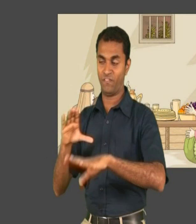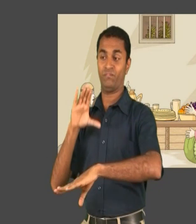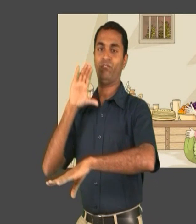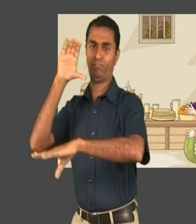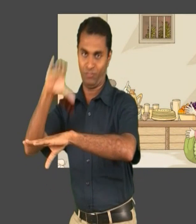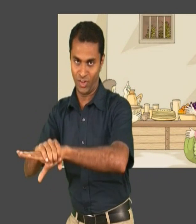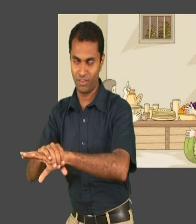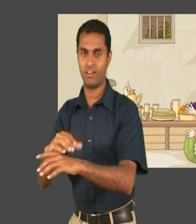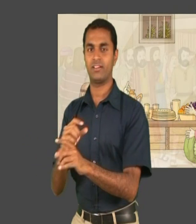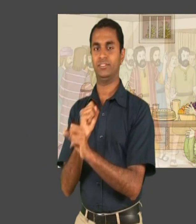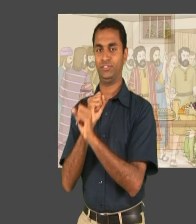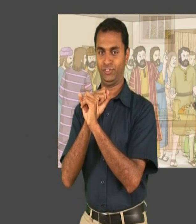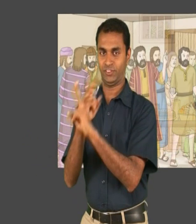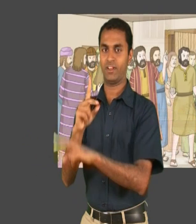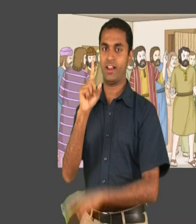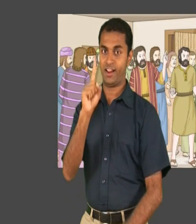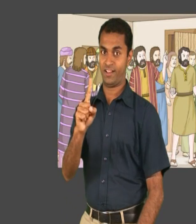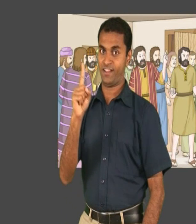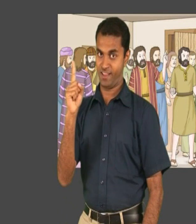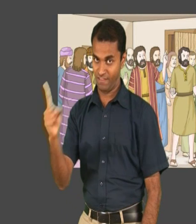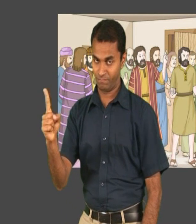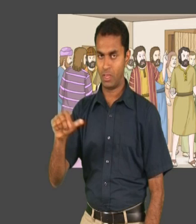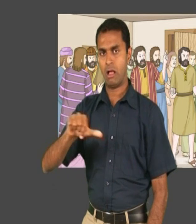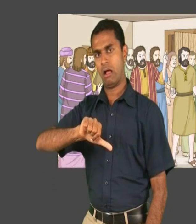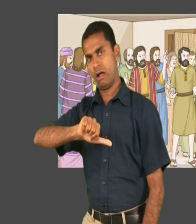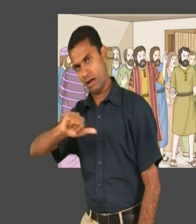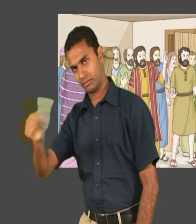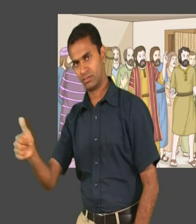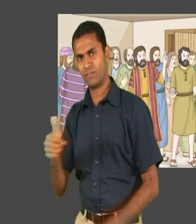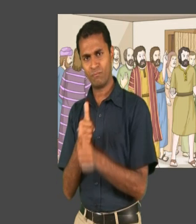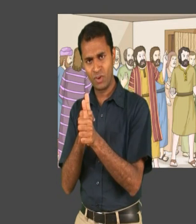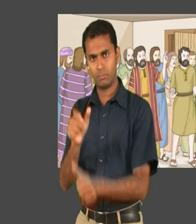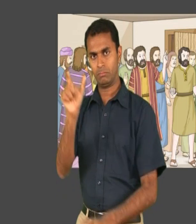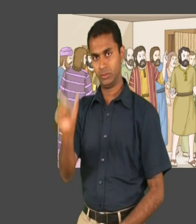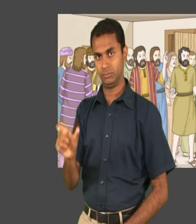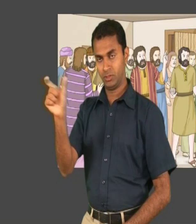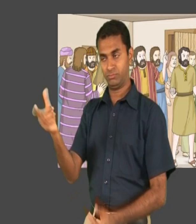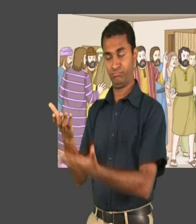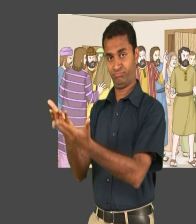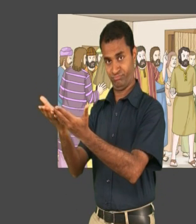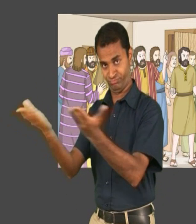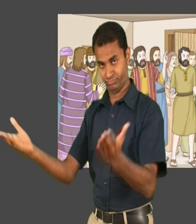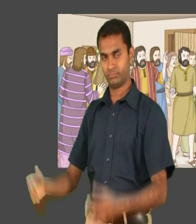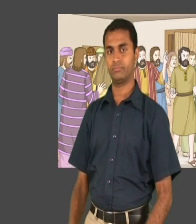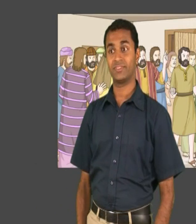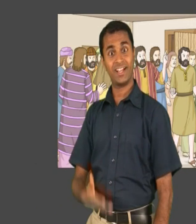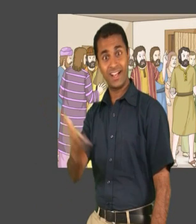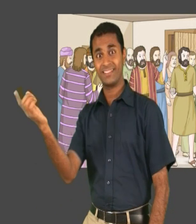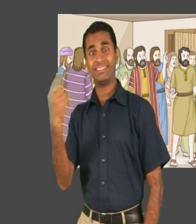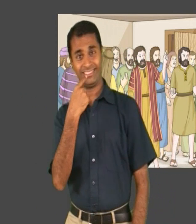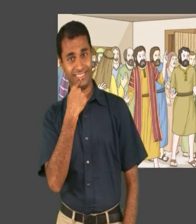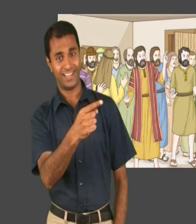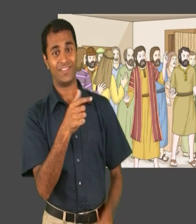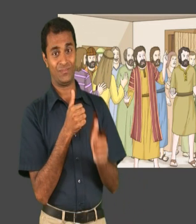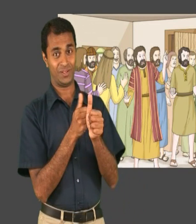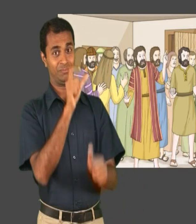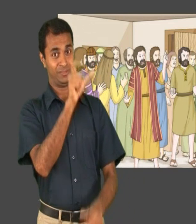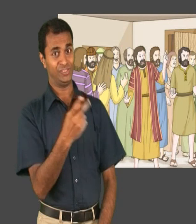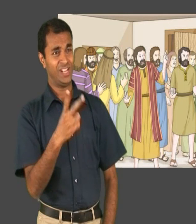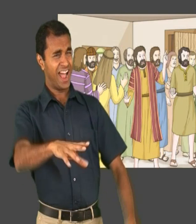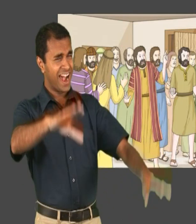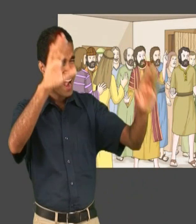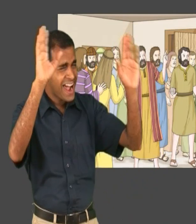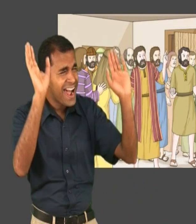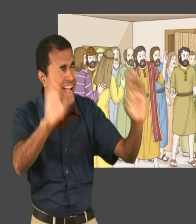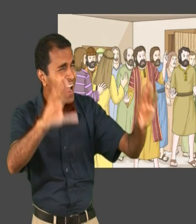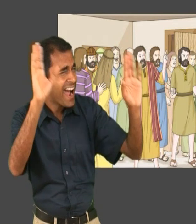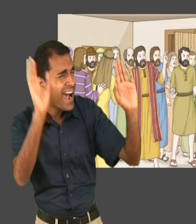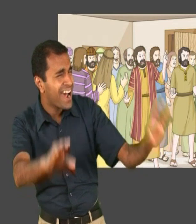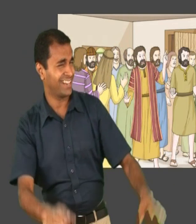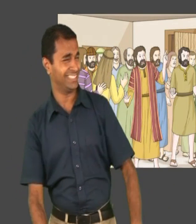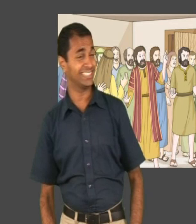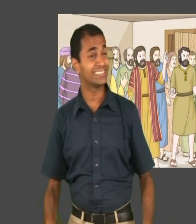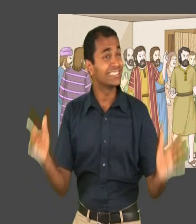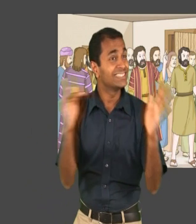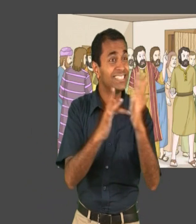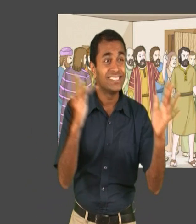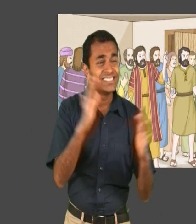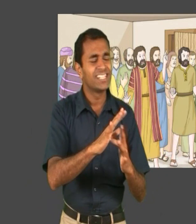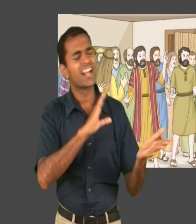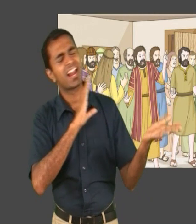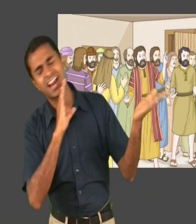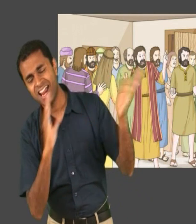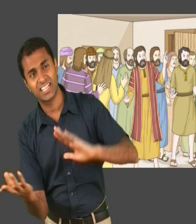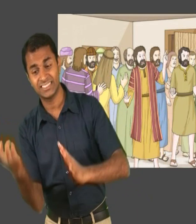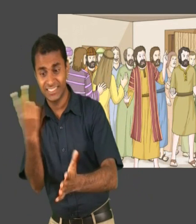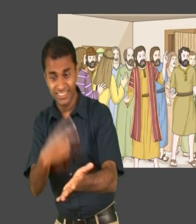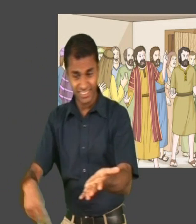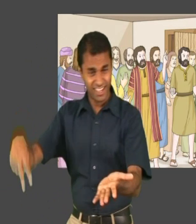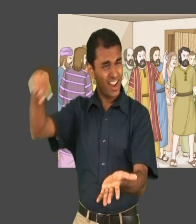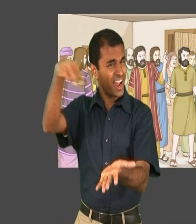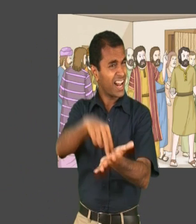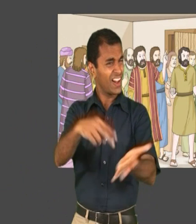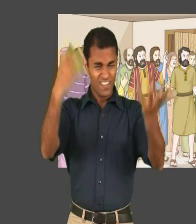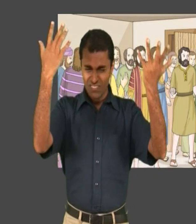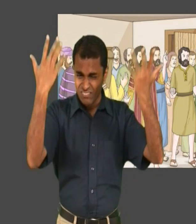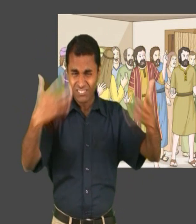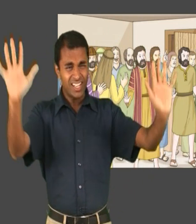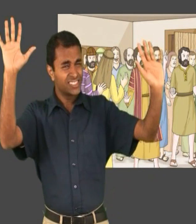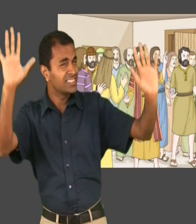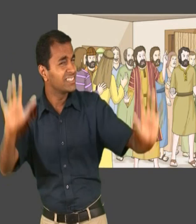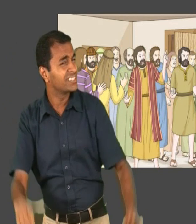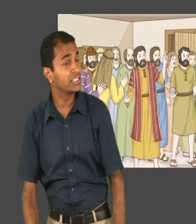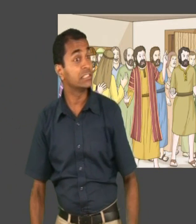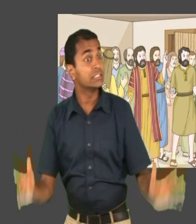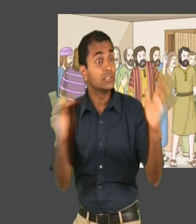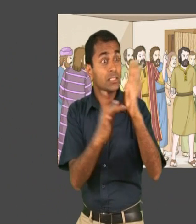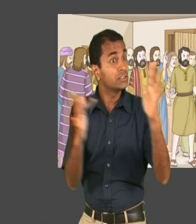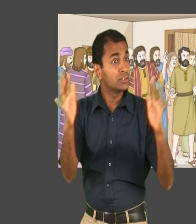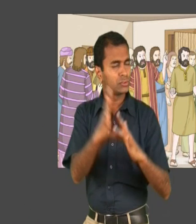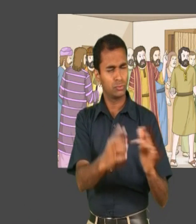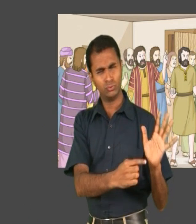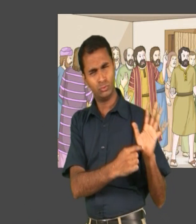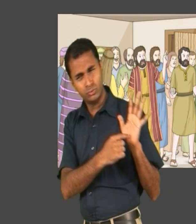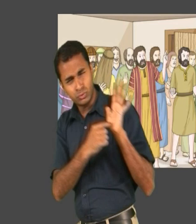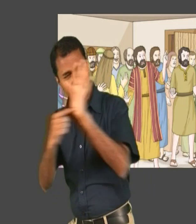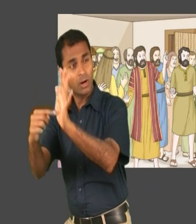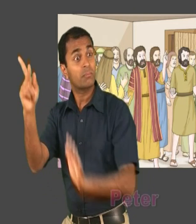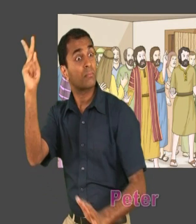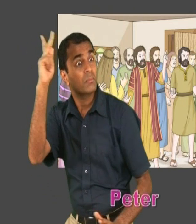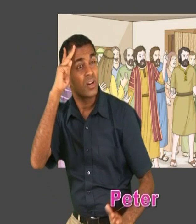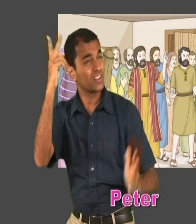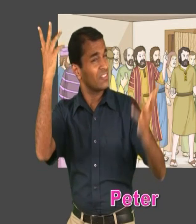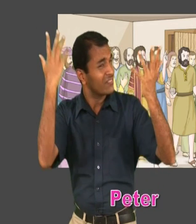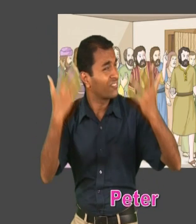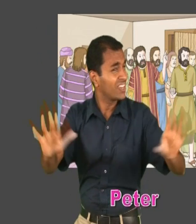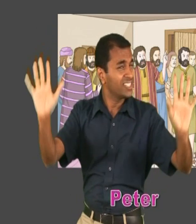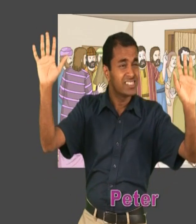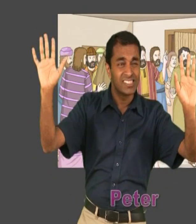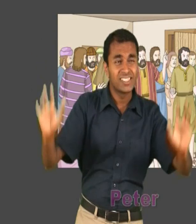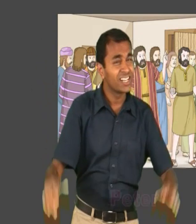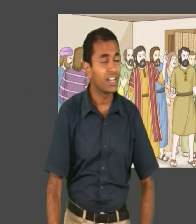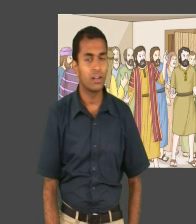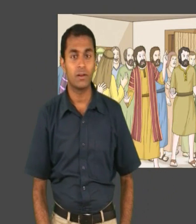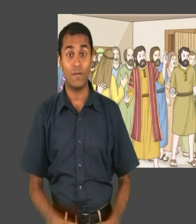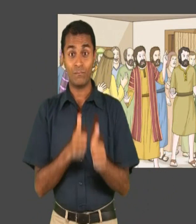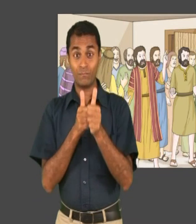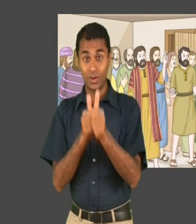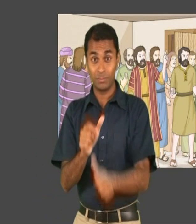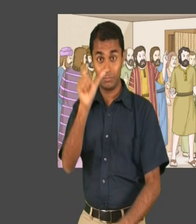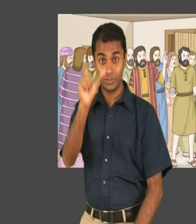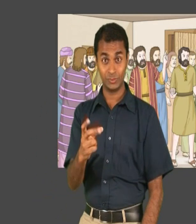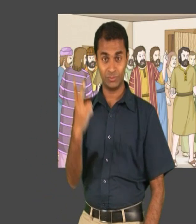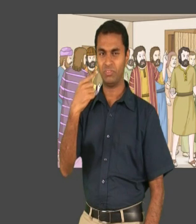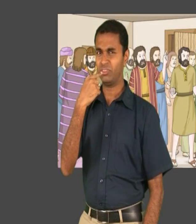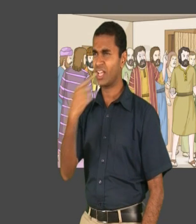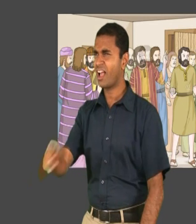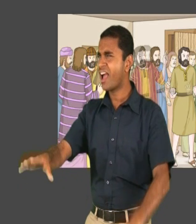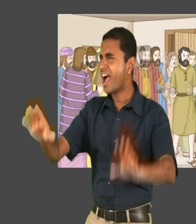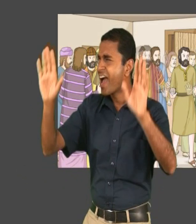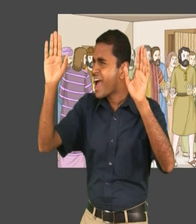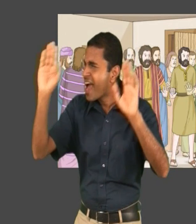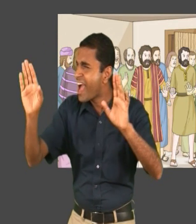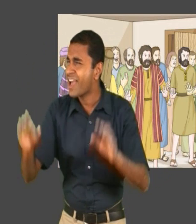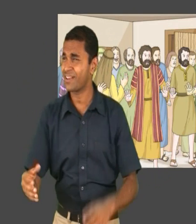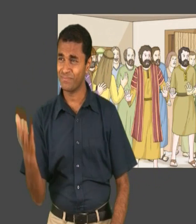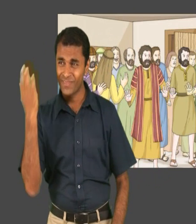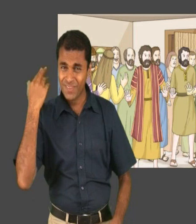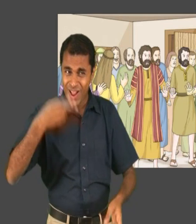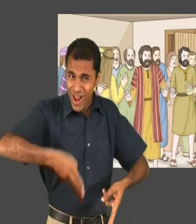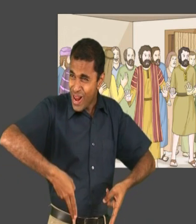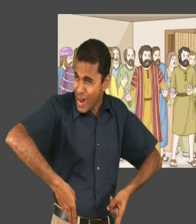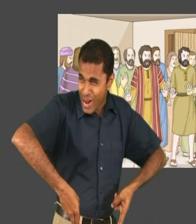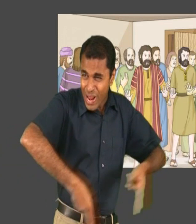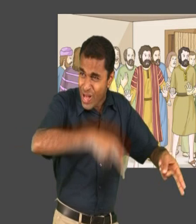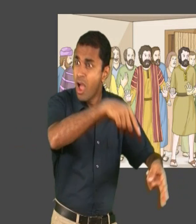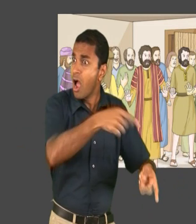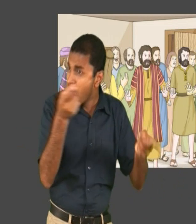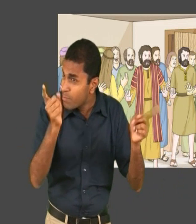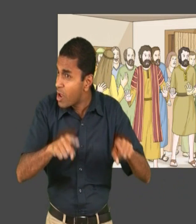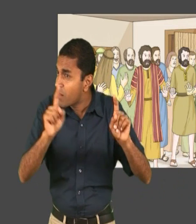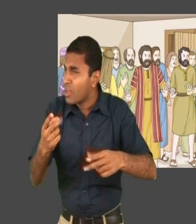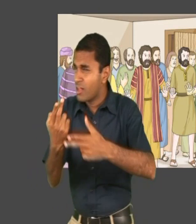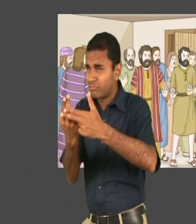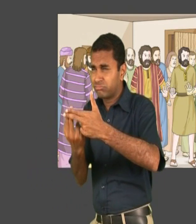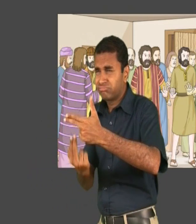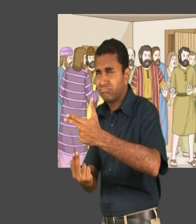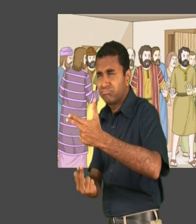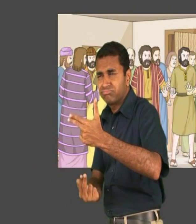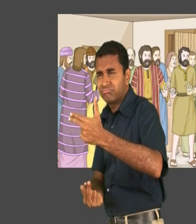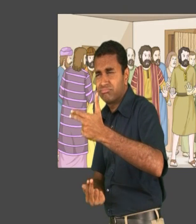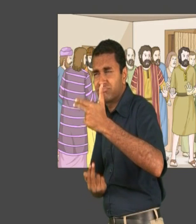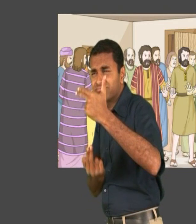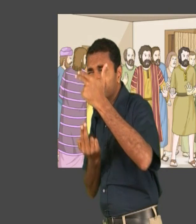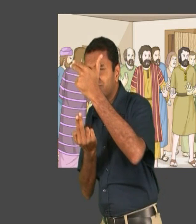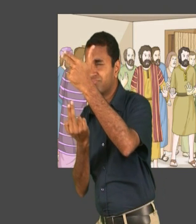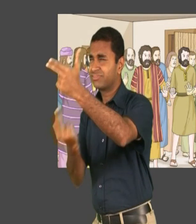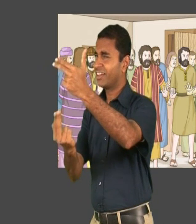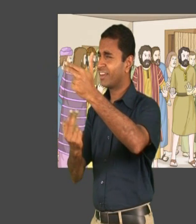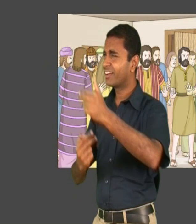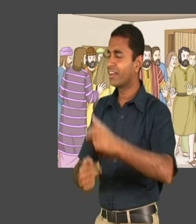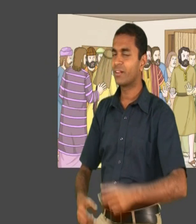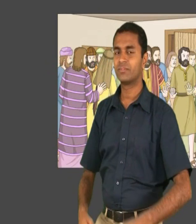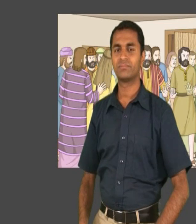There they found the Eleven and those with them, gathered together and saying, “The Lord has indeed risen and has appeared to Simon!”